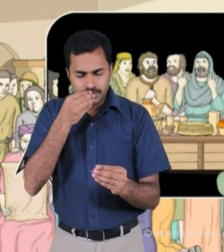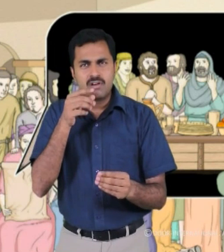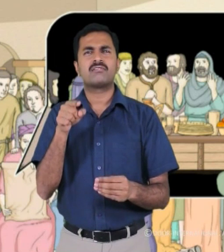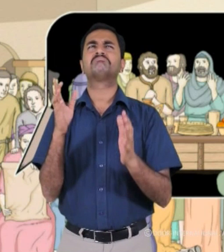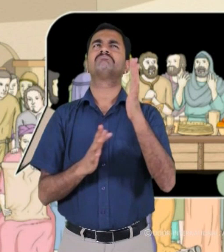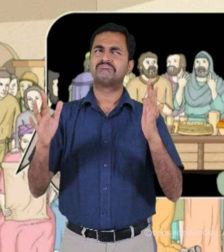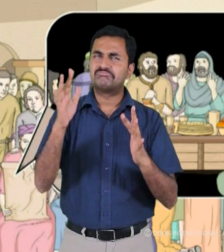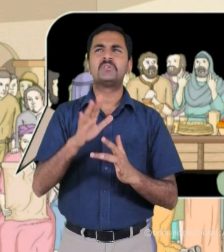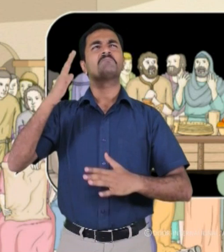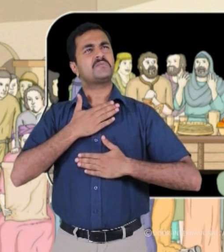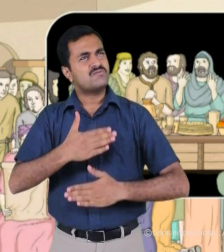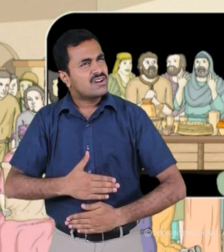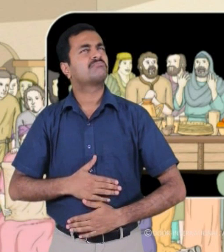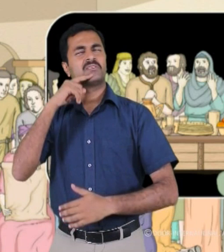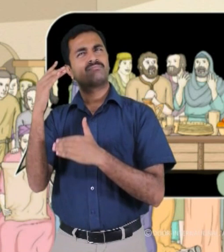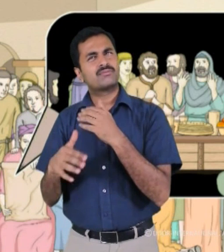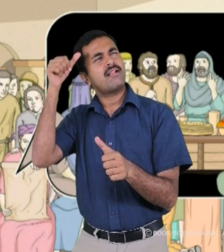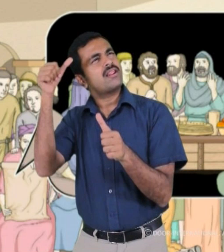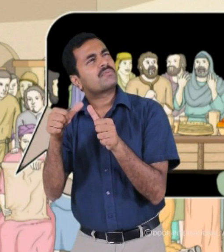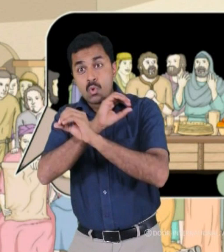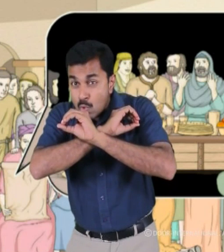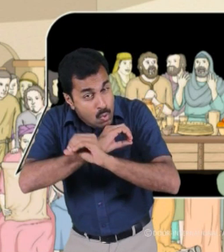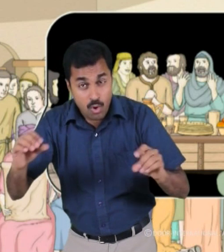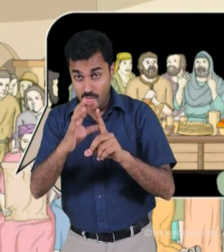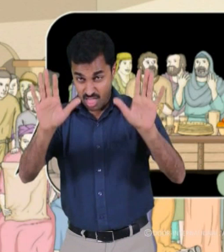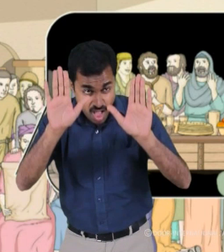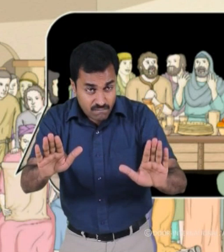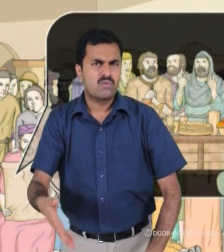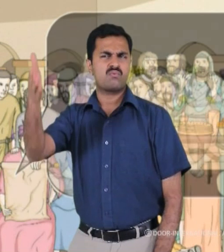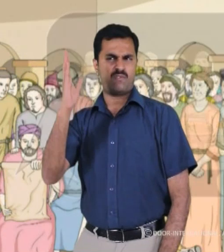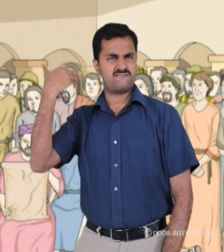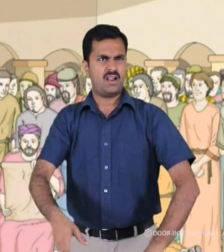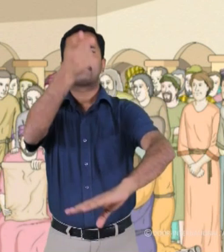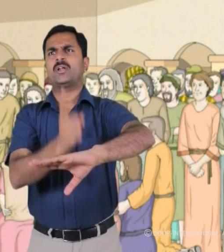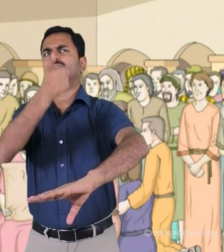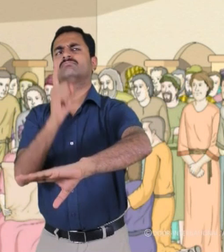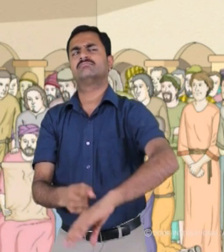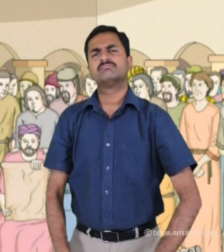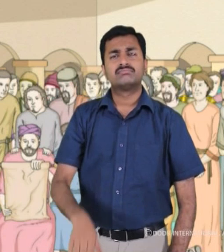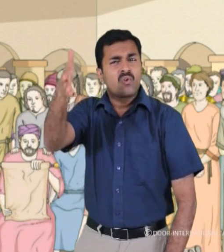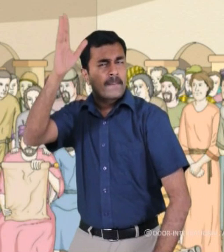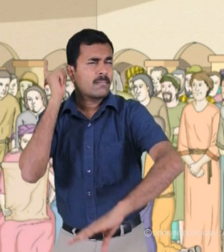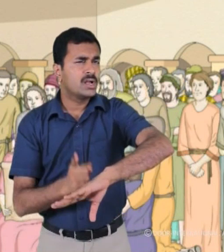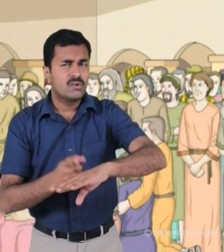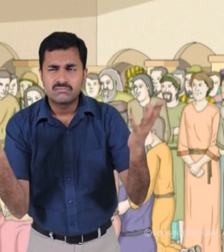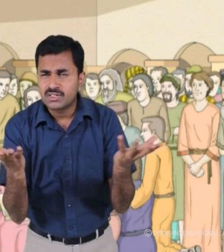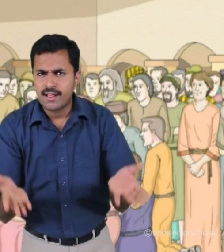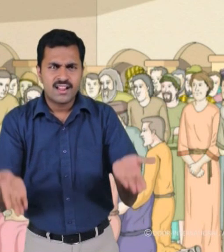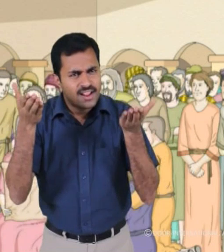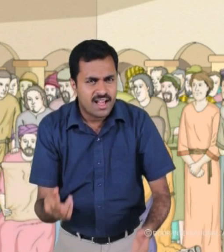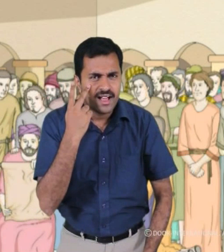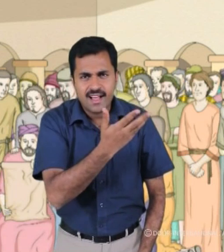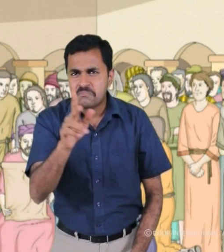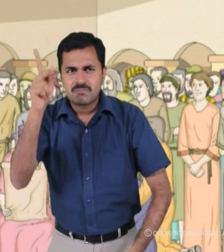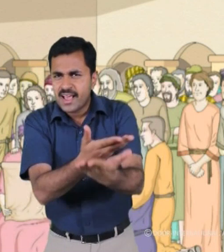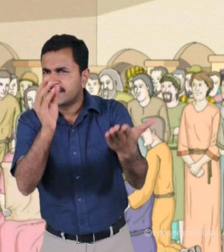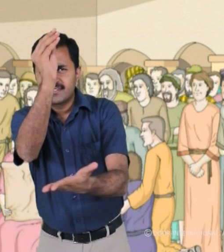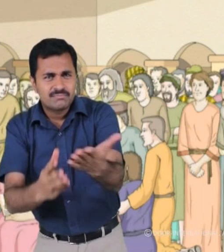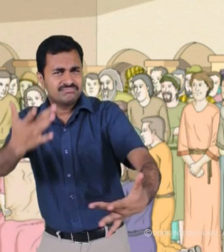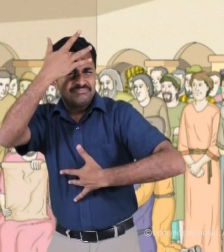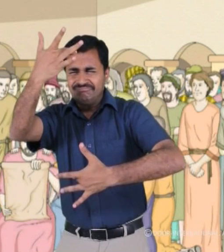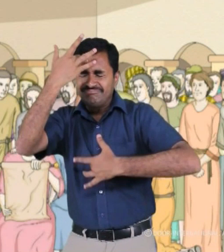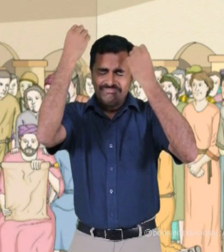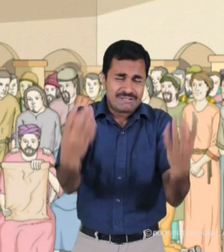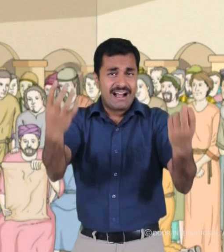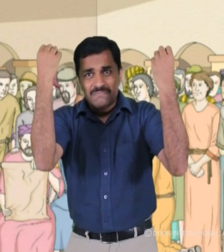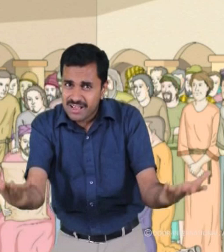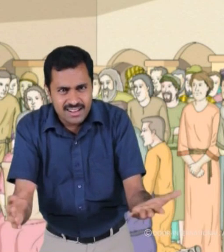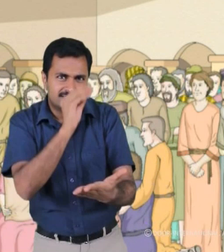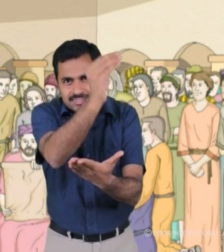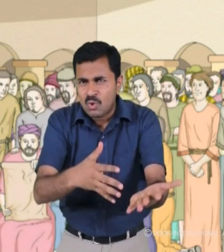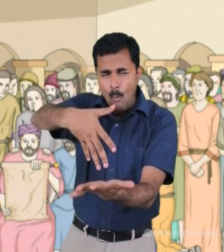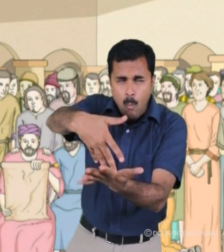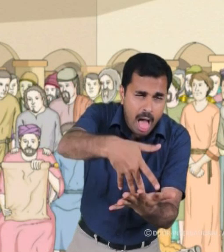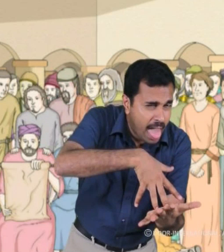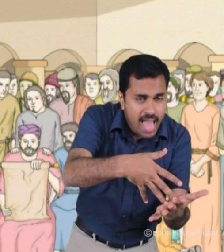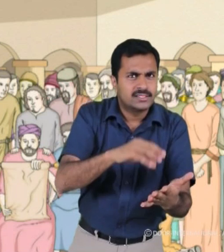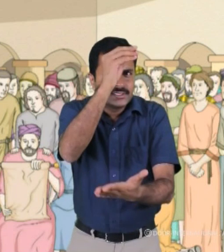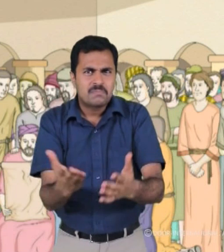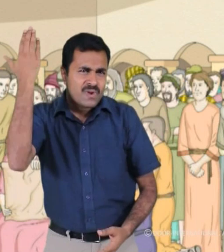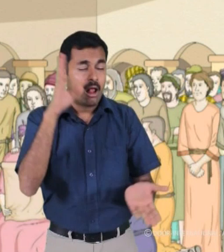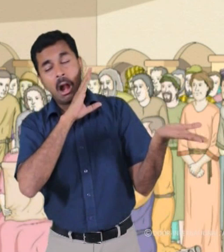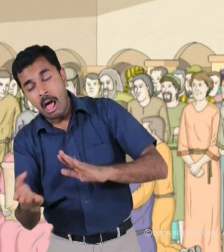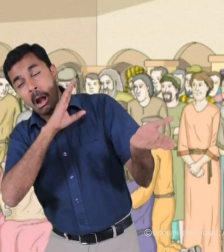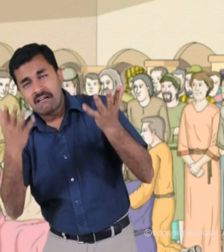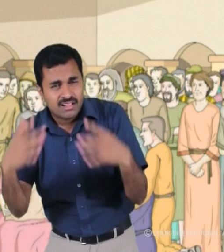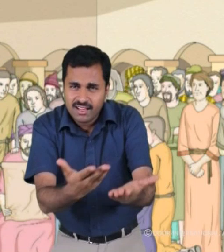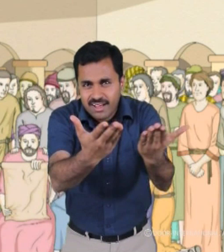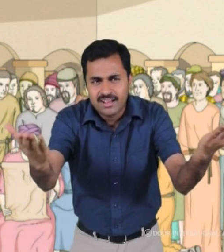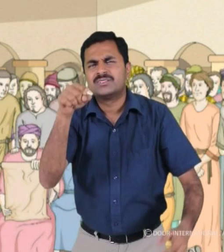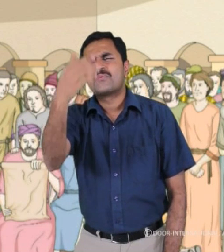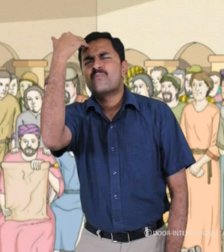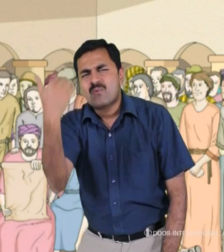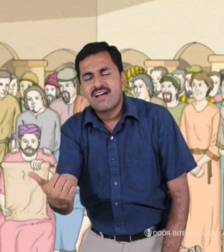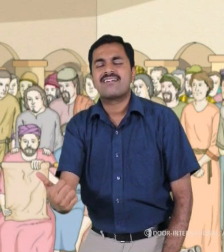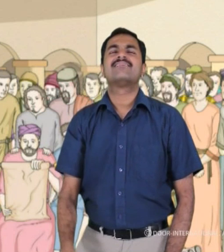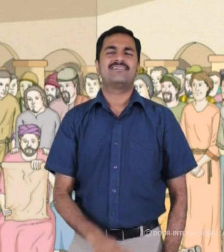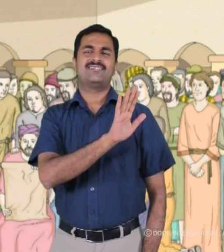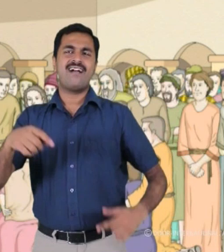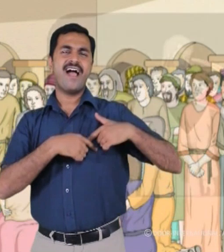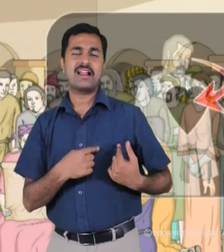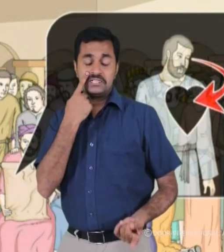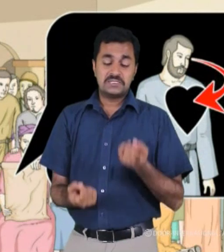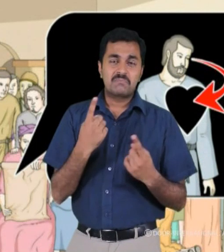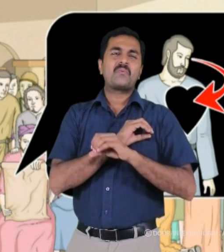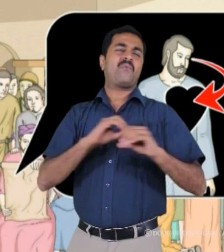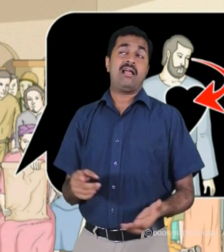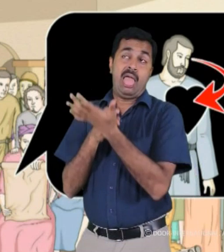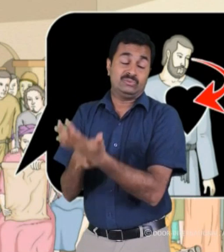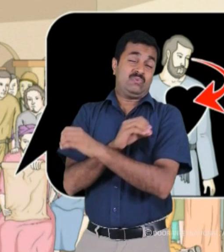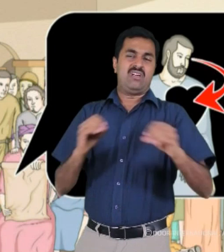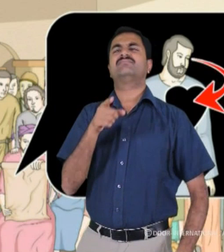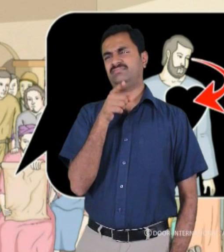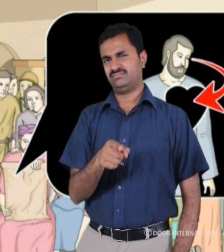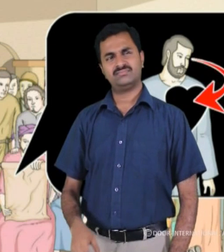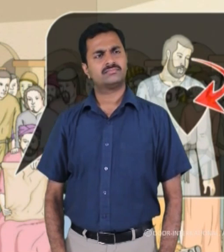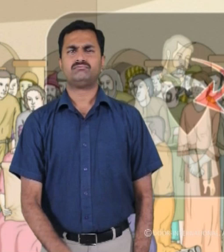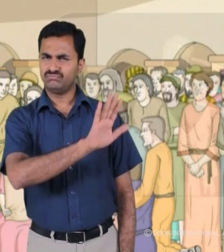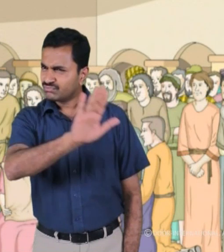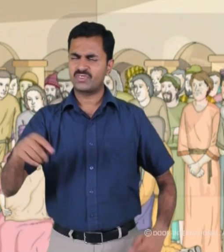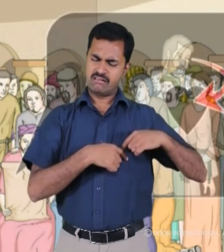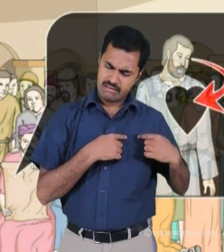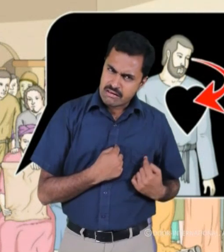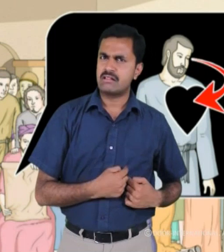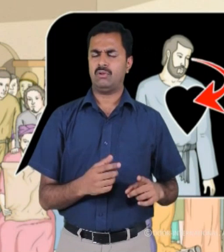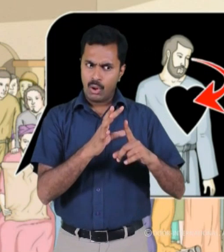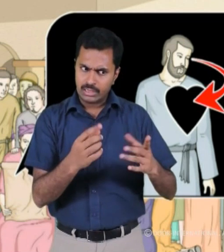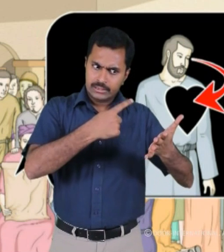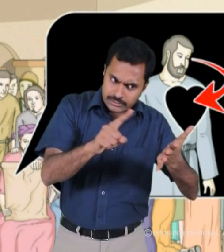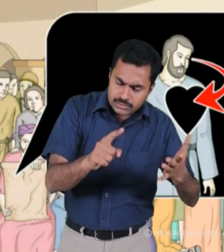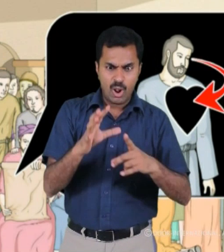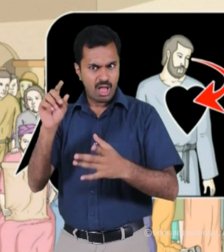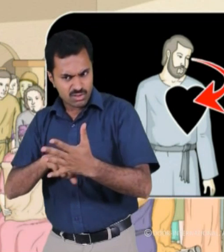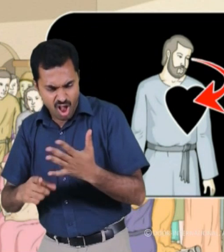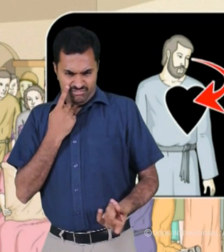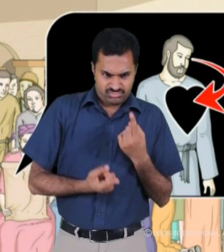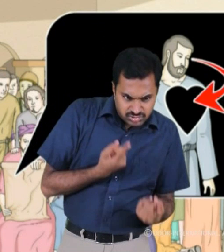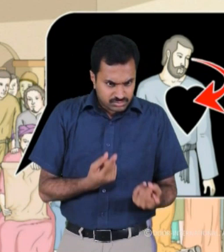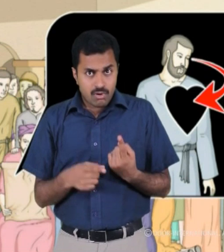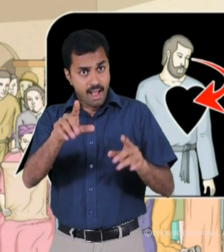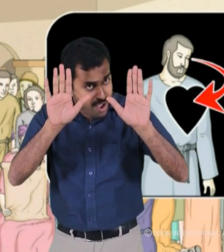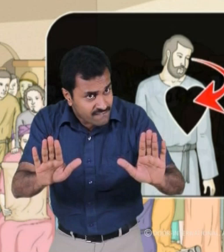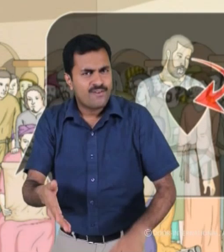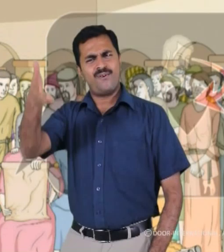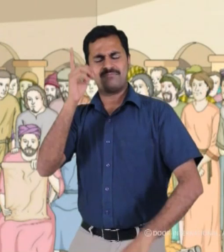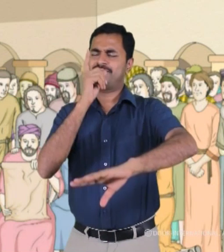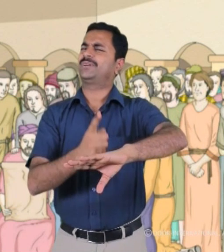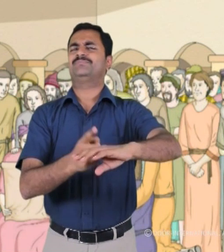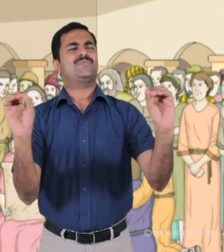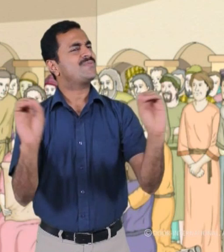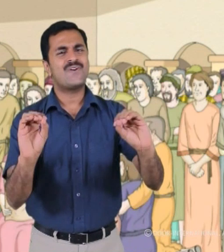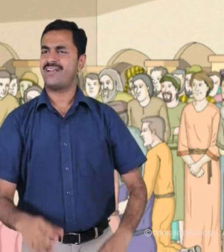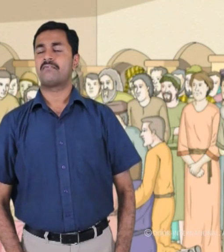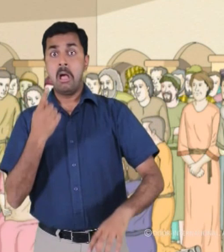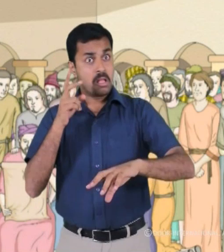But when we are judged by the Lord, we are being disciplined so that we will not be condemned with the world.